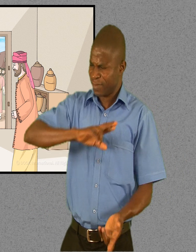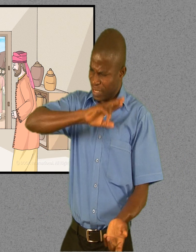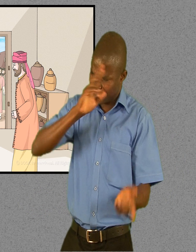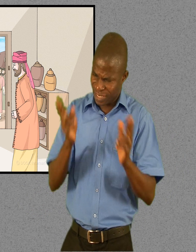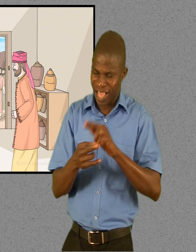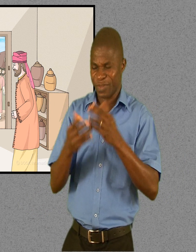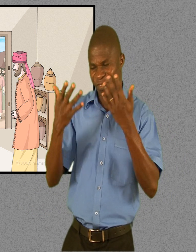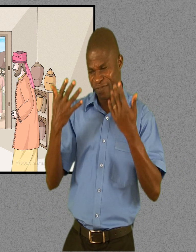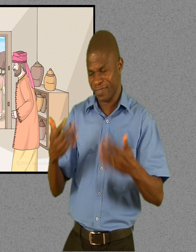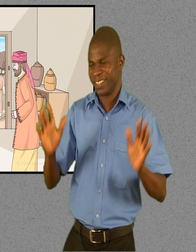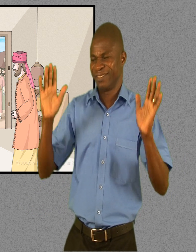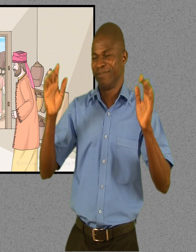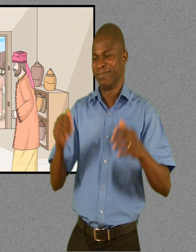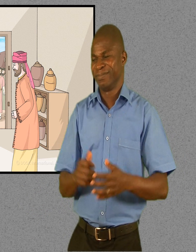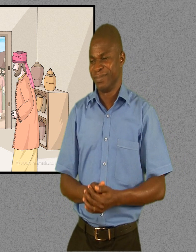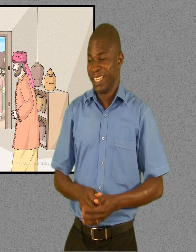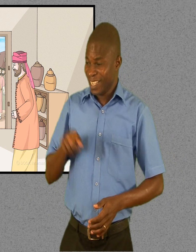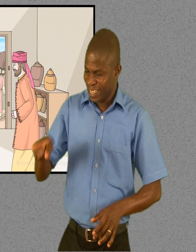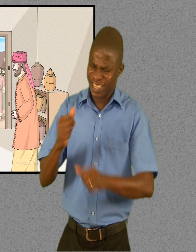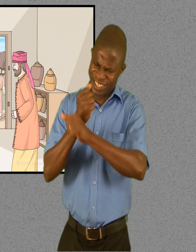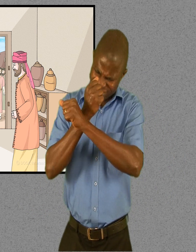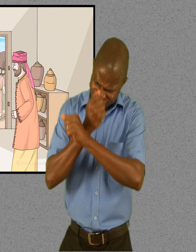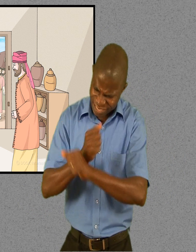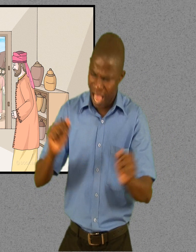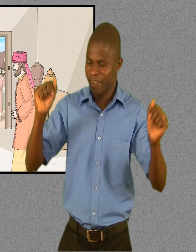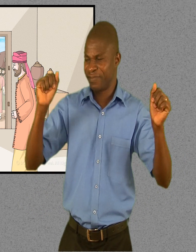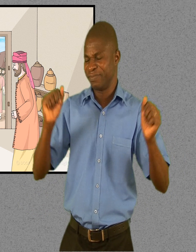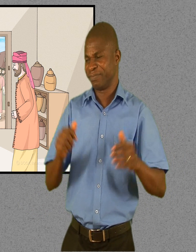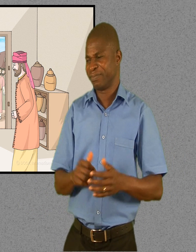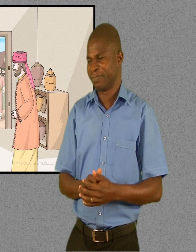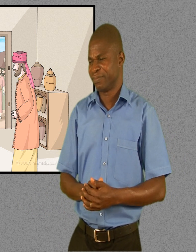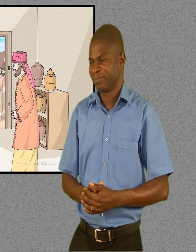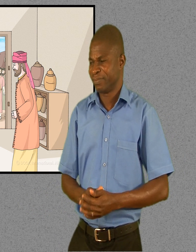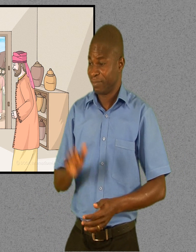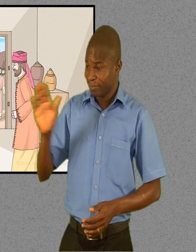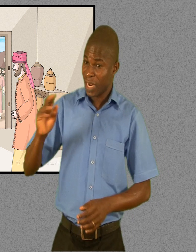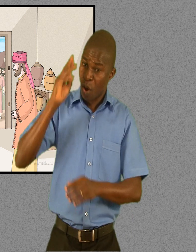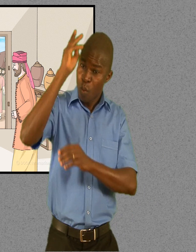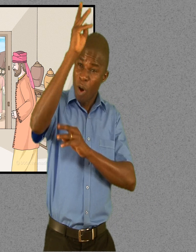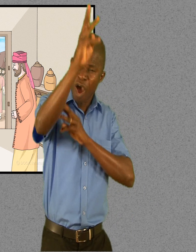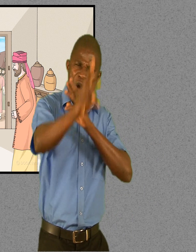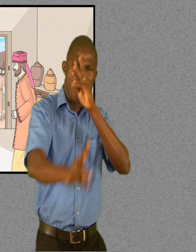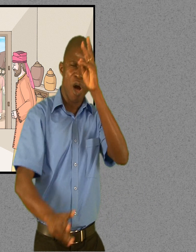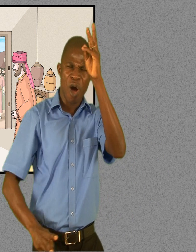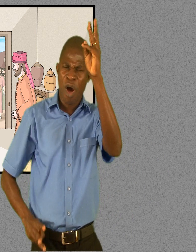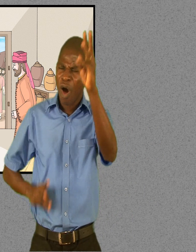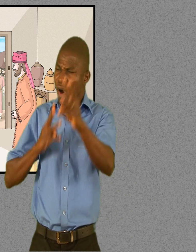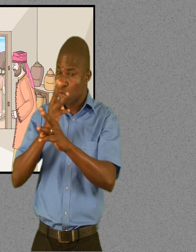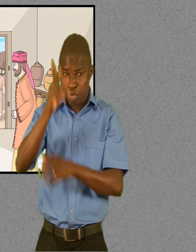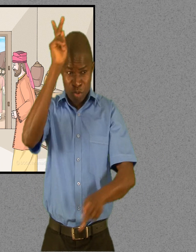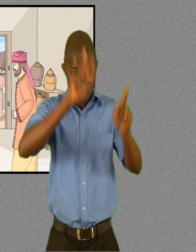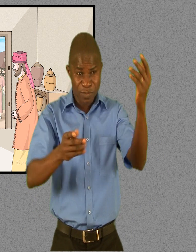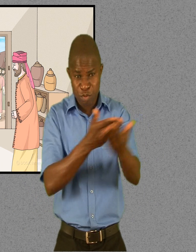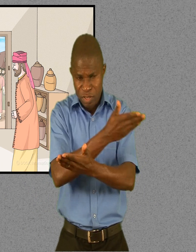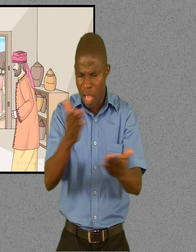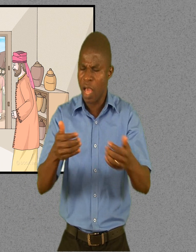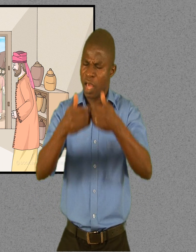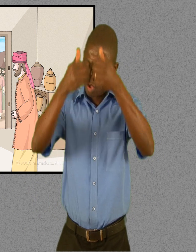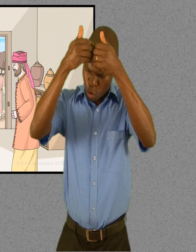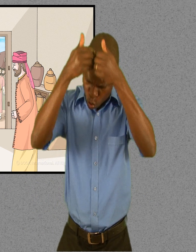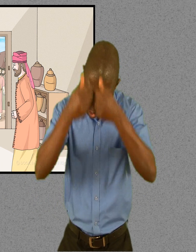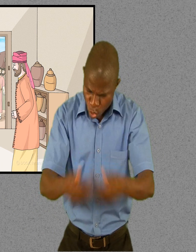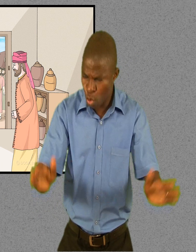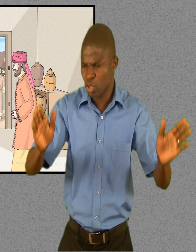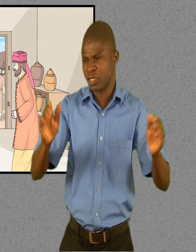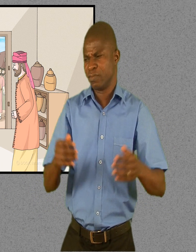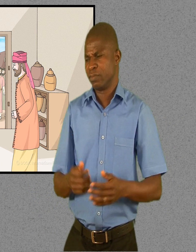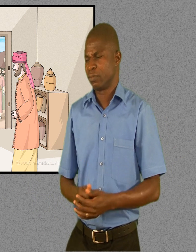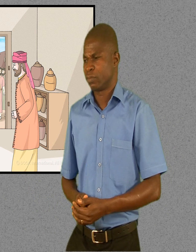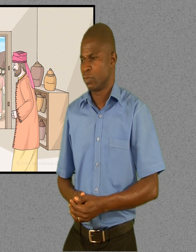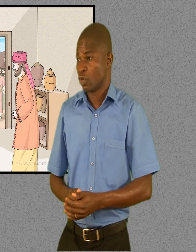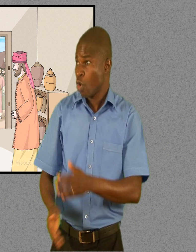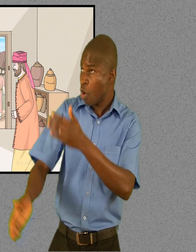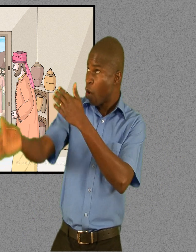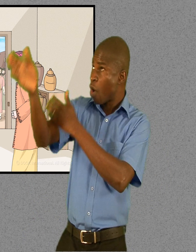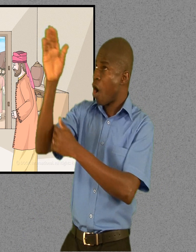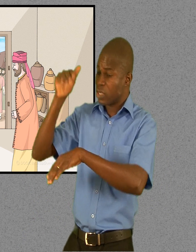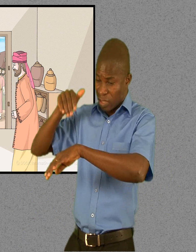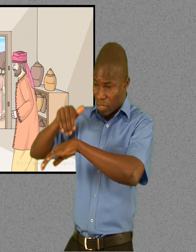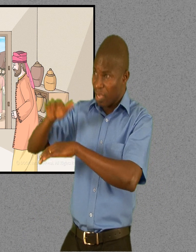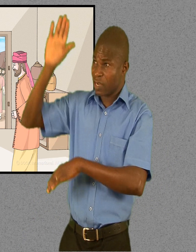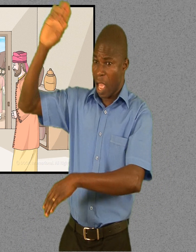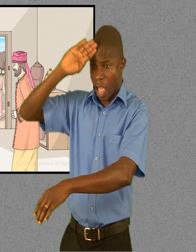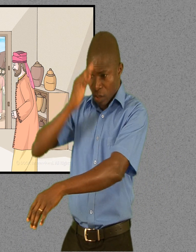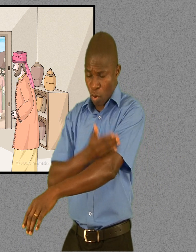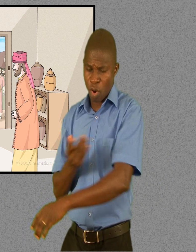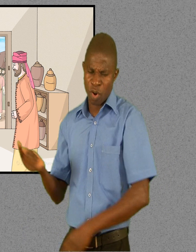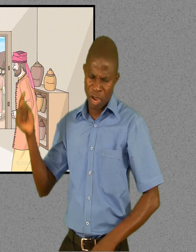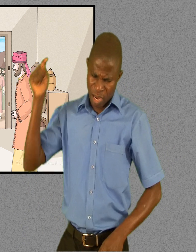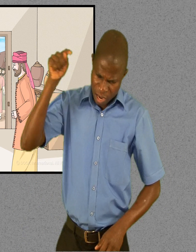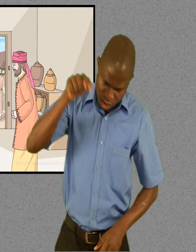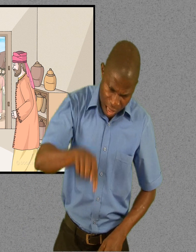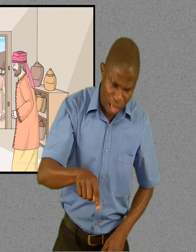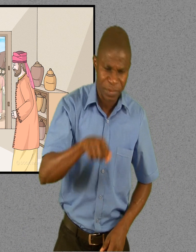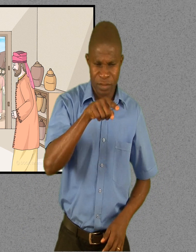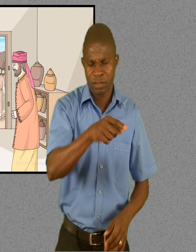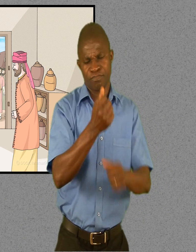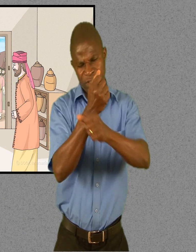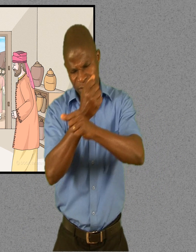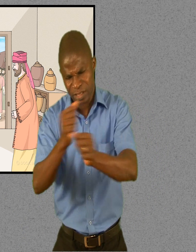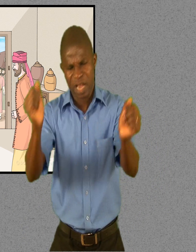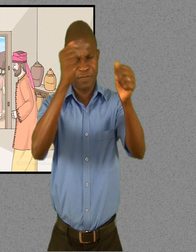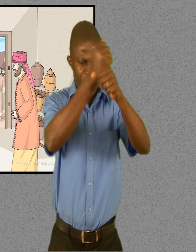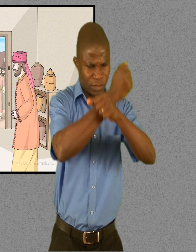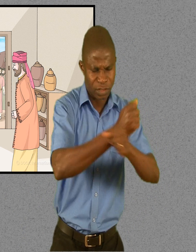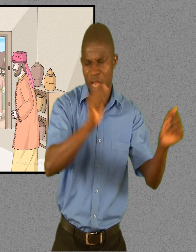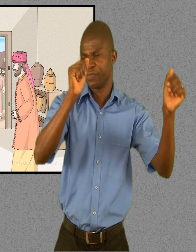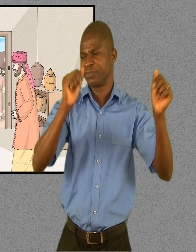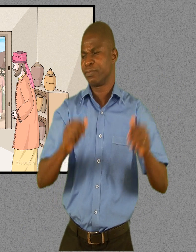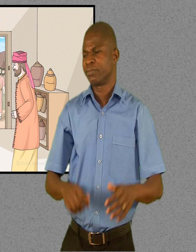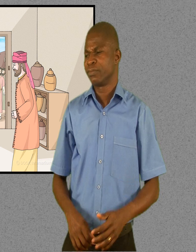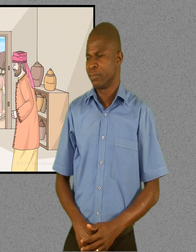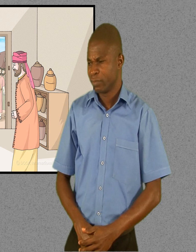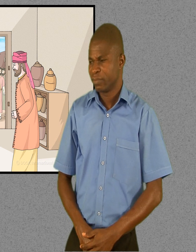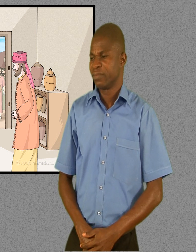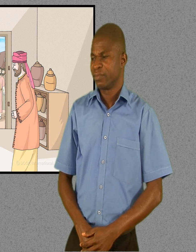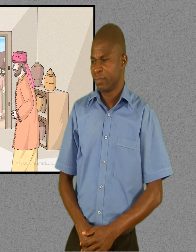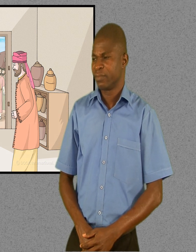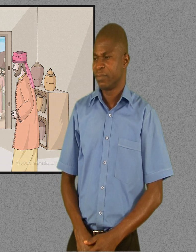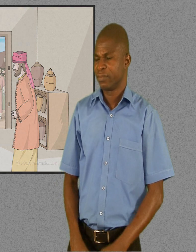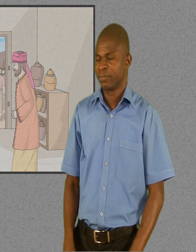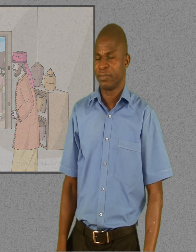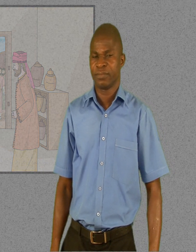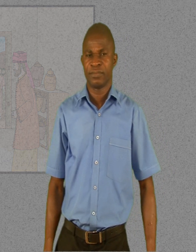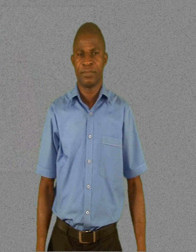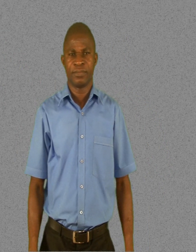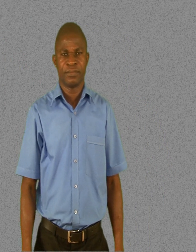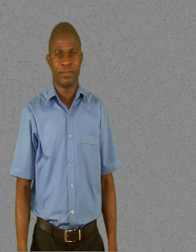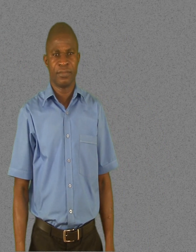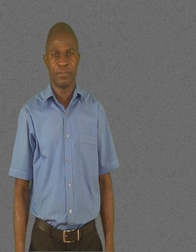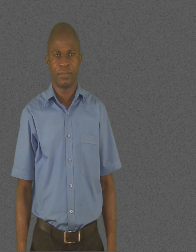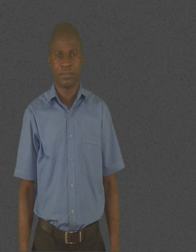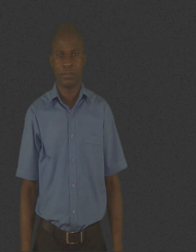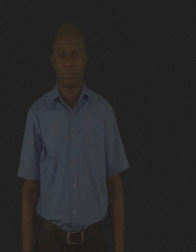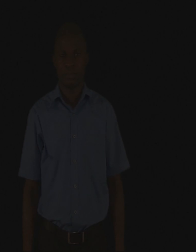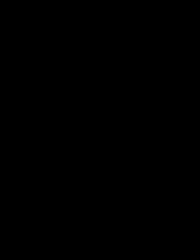For the Son of Man came to seek and to save the lost.”